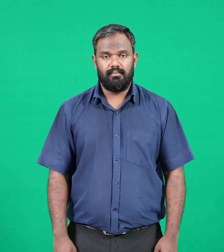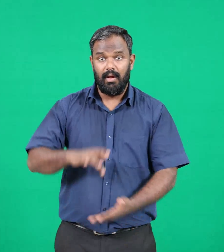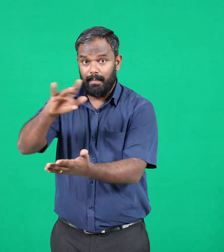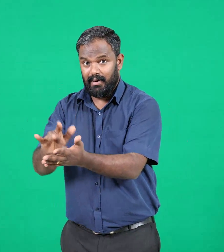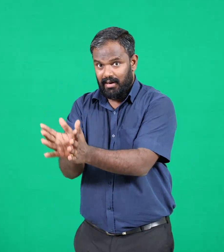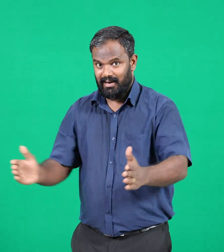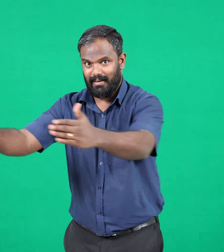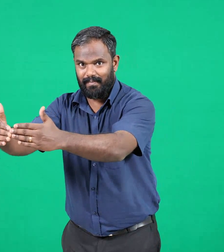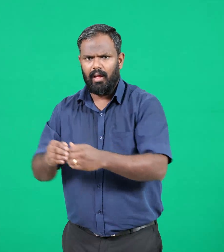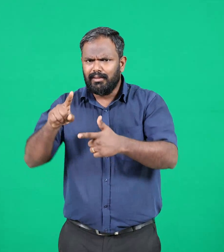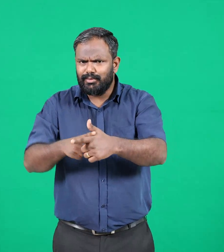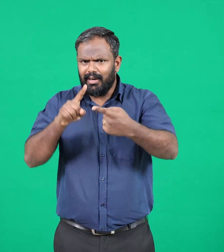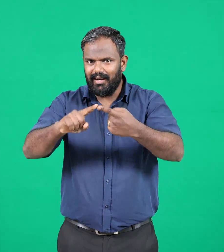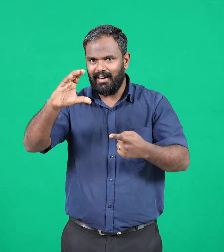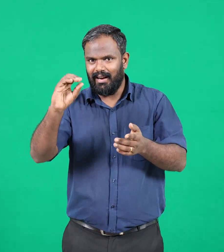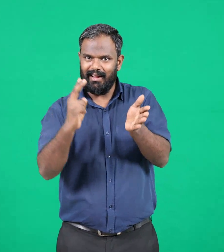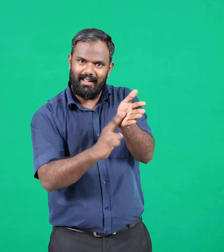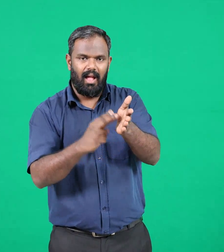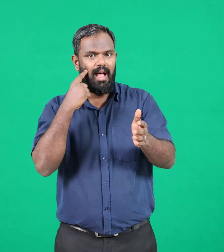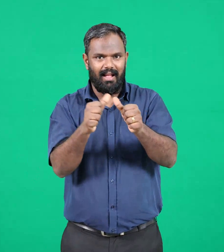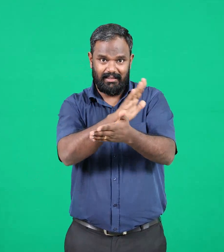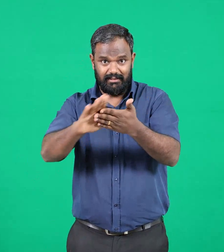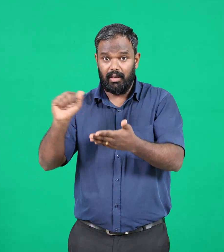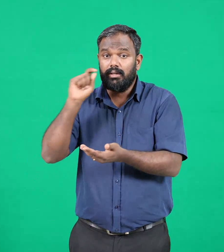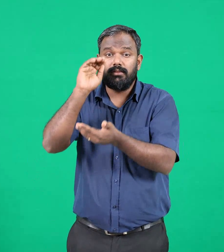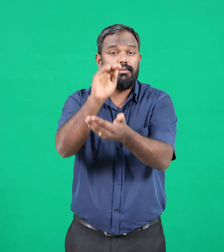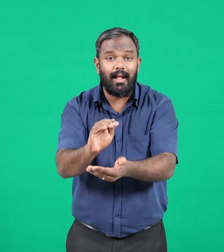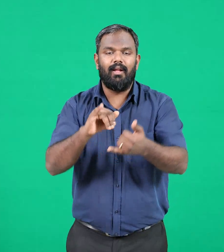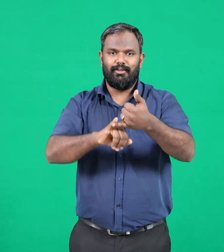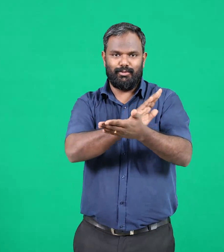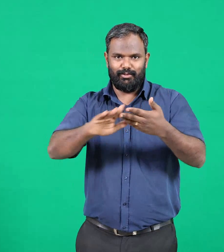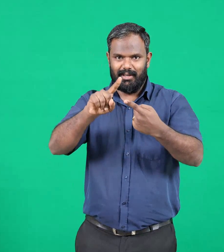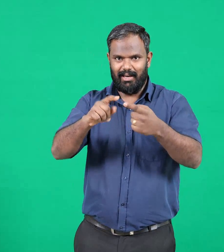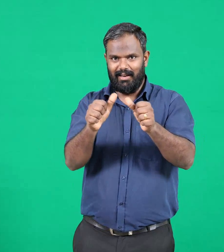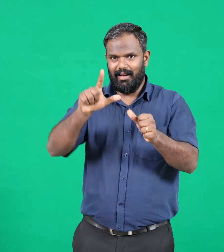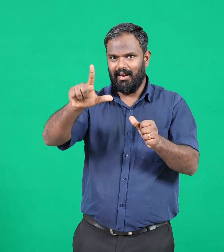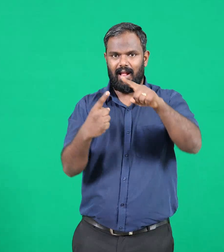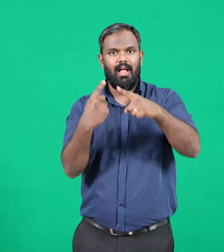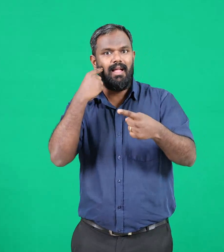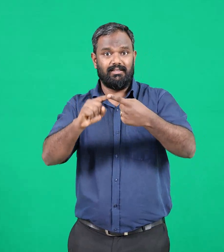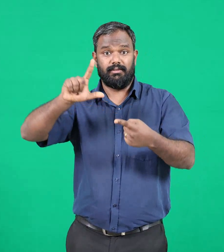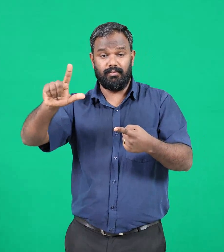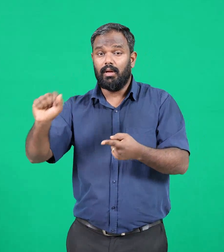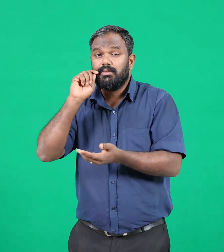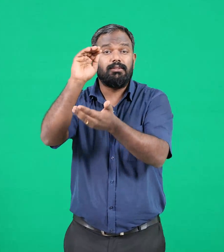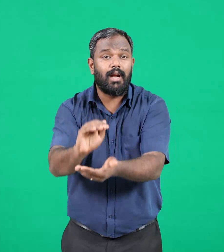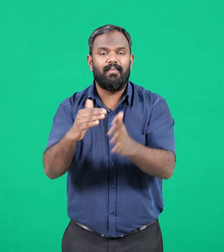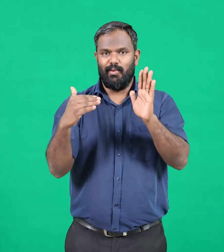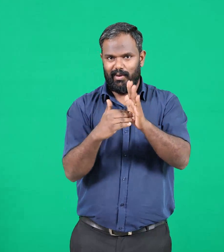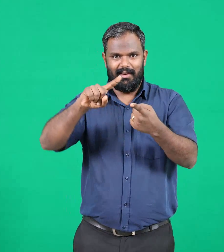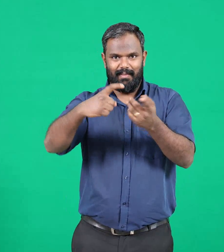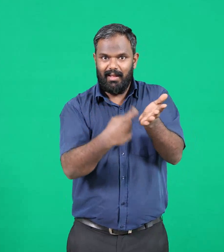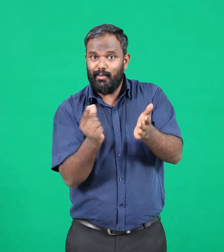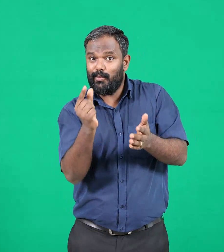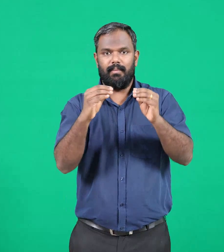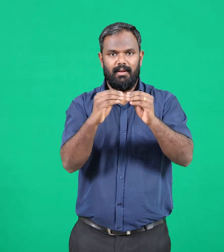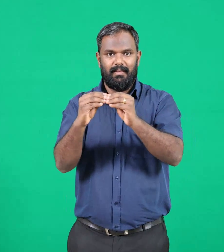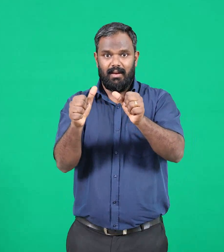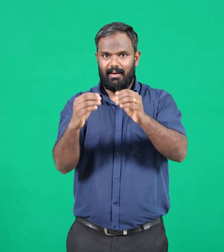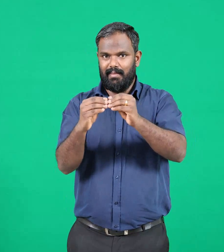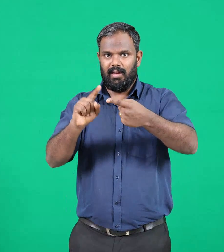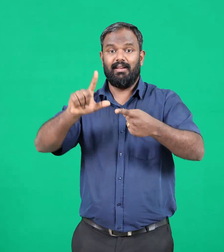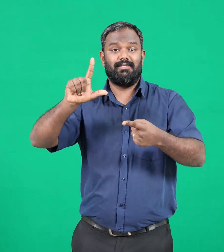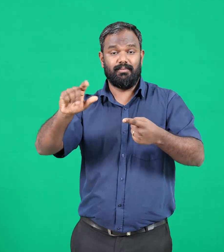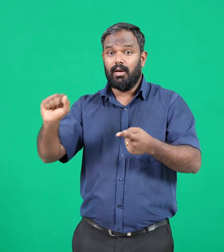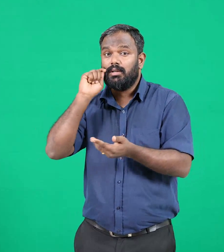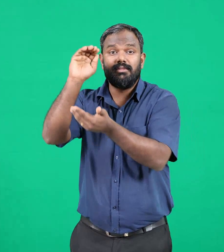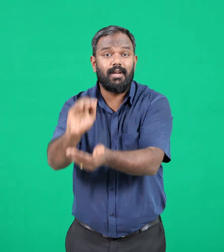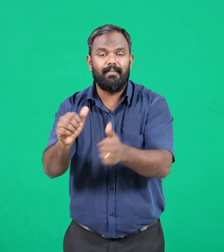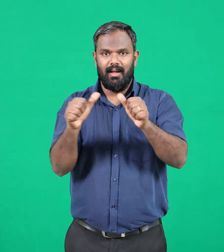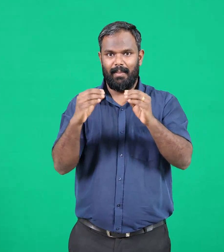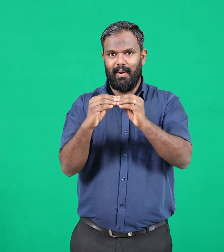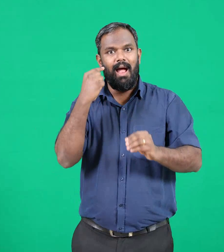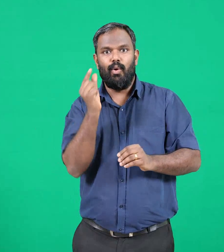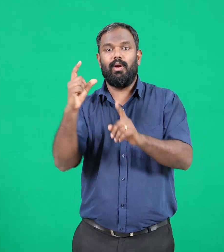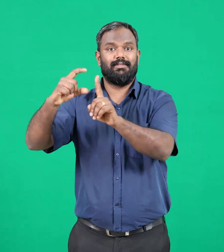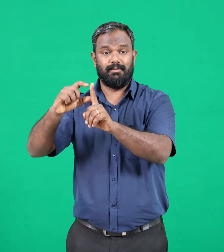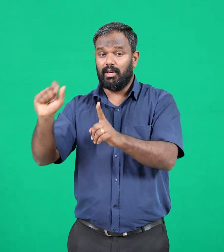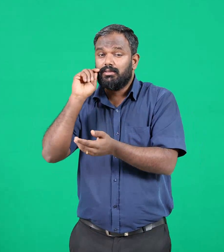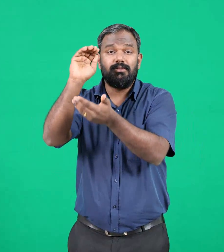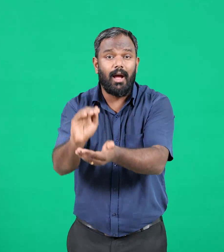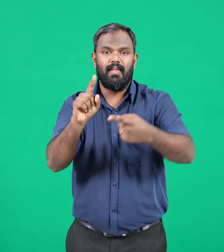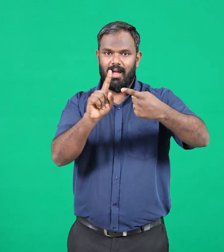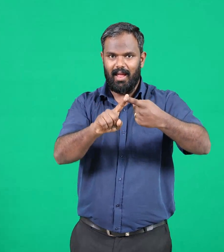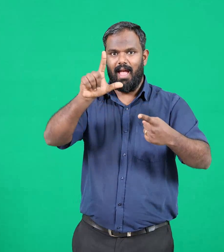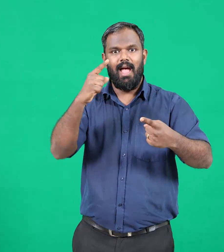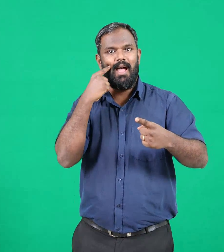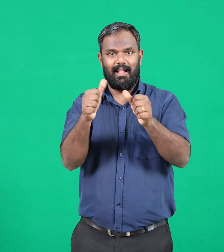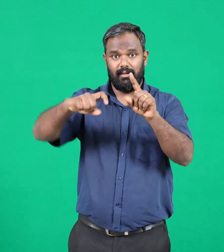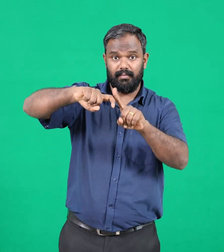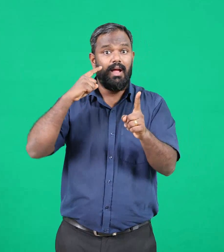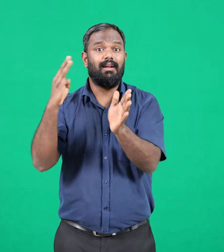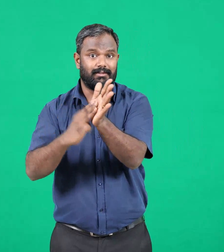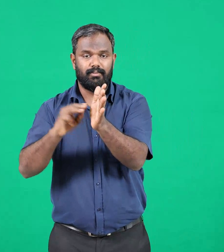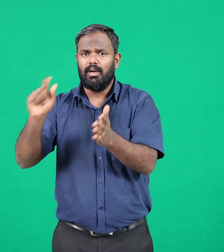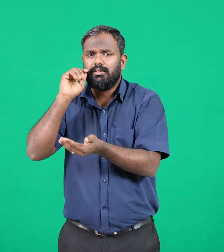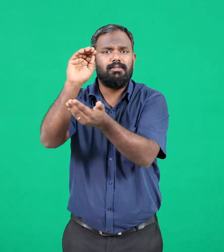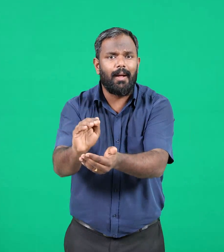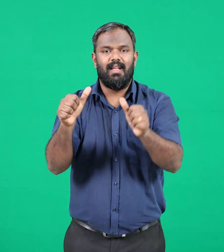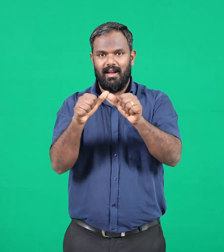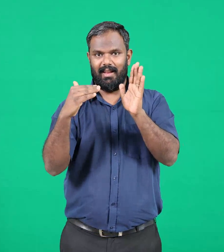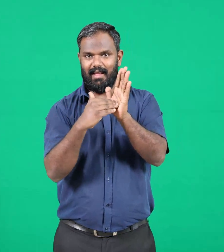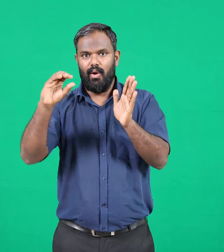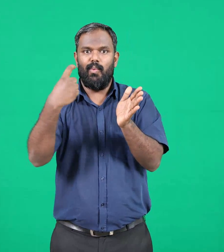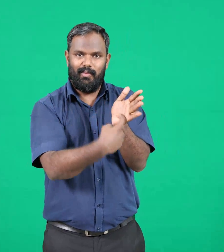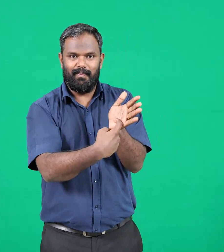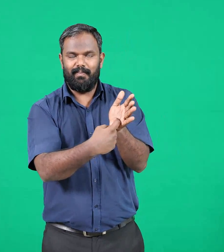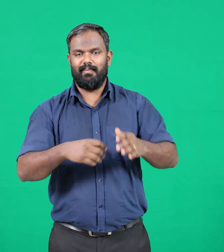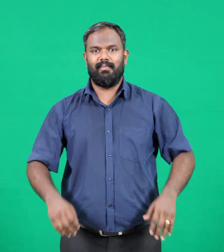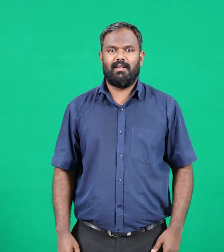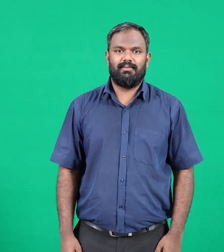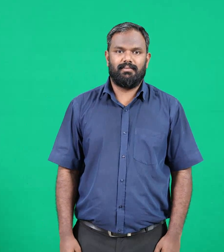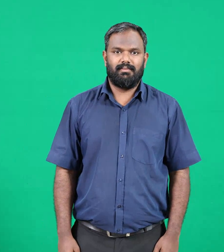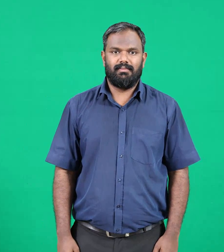After the exile to Babylon: Jeconiah was the father of Shealtiel, Shealtiel the father of Zerubbabel, Zerubbabel the father of Abiud, Abiud the father of Eliakim, and Eliakim the father of Azor.